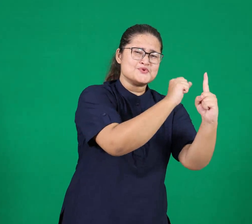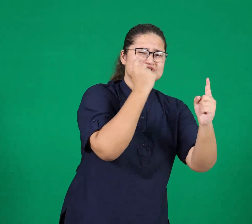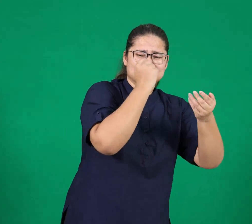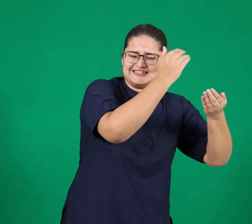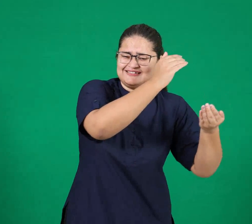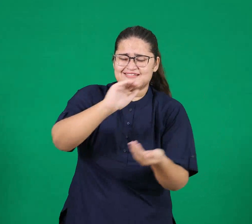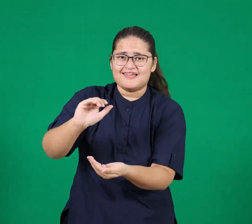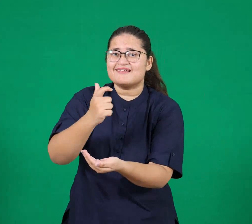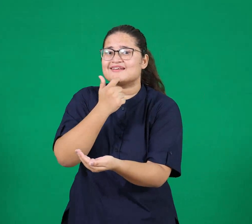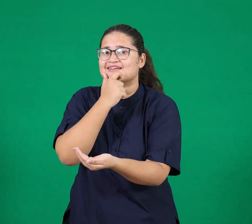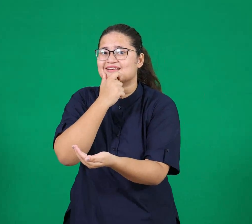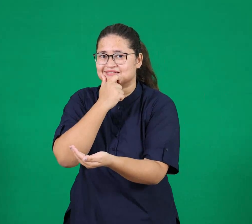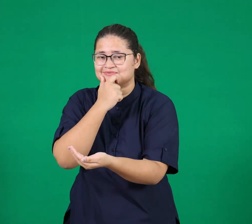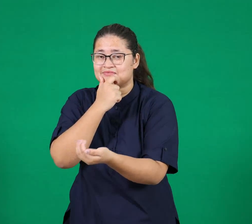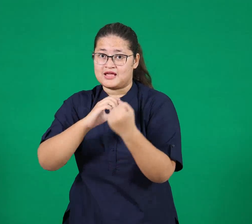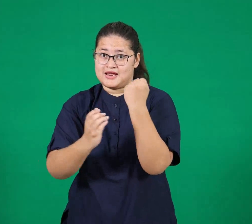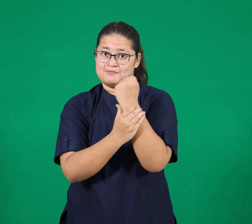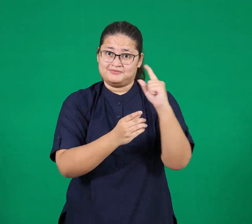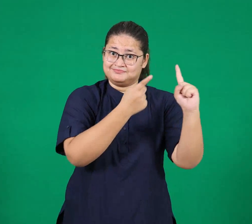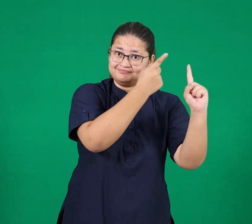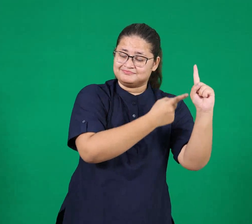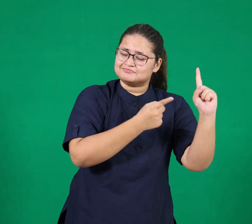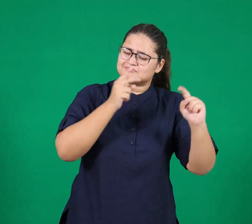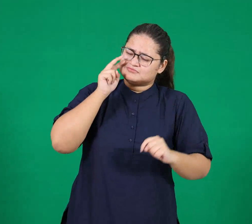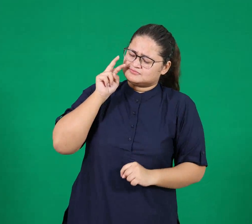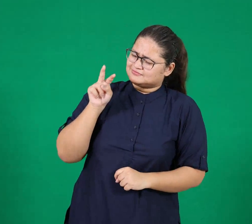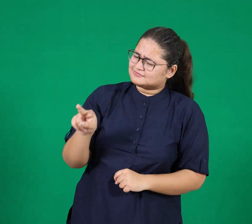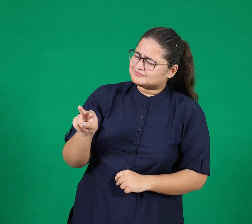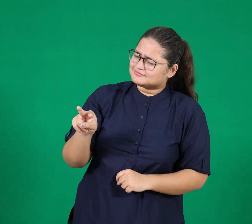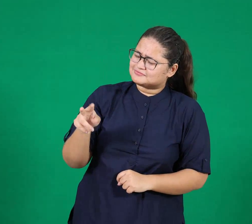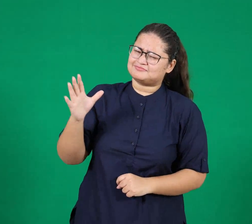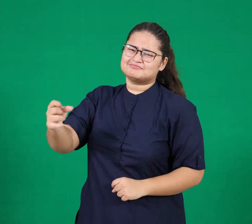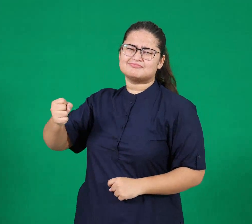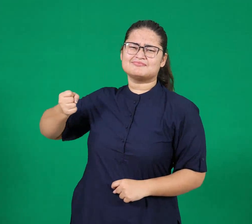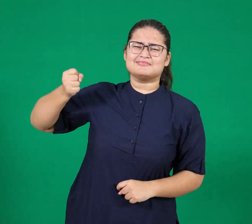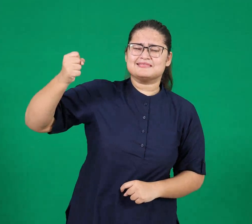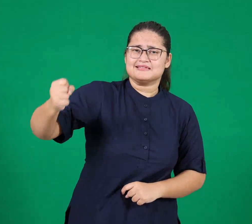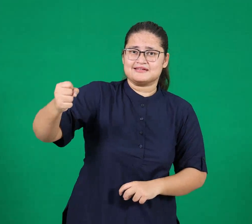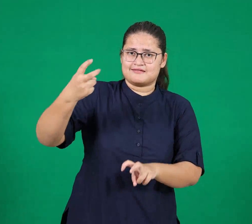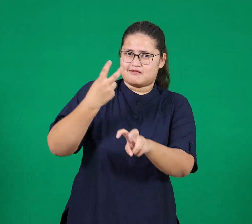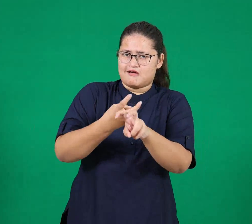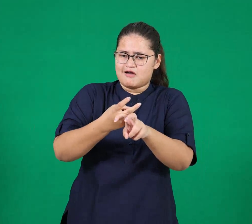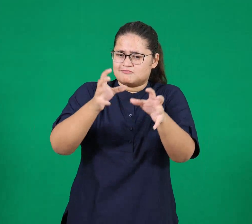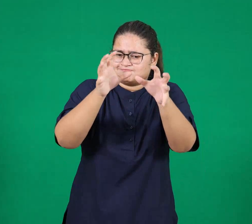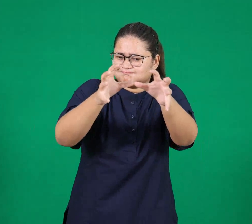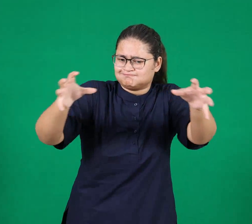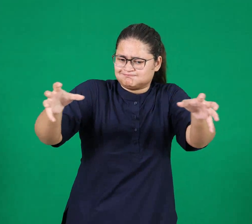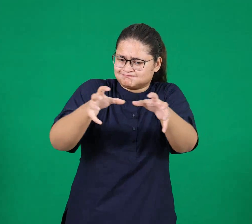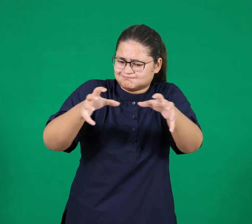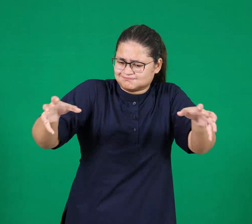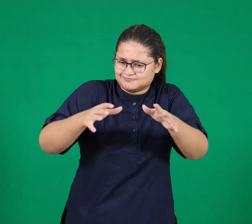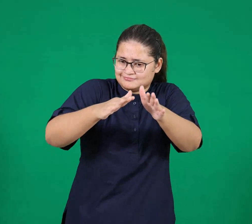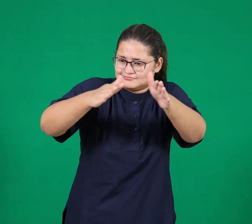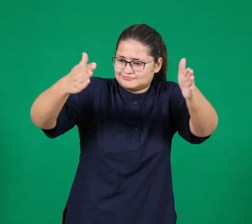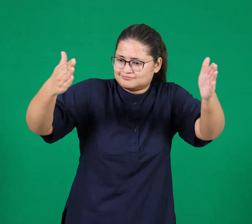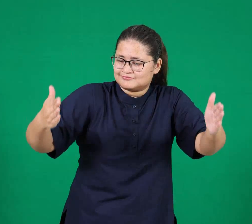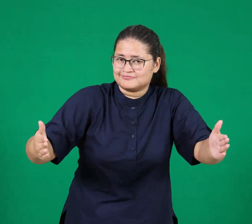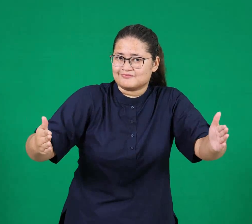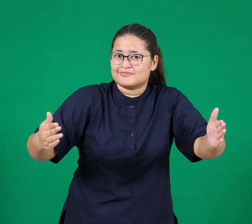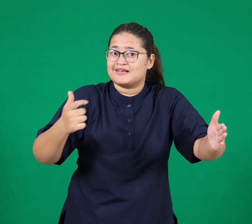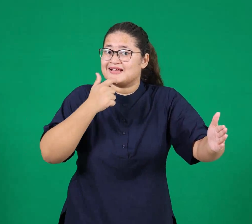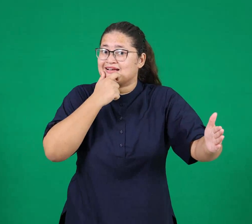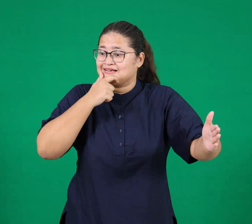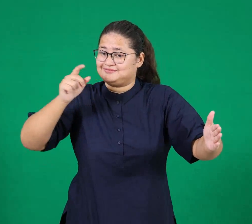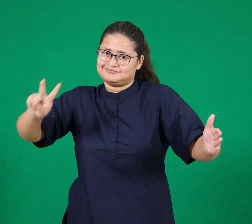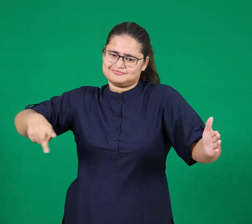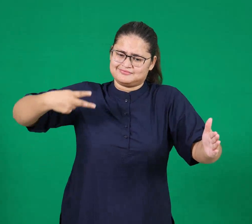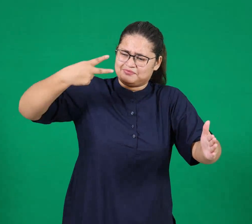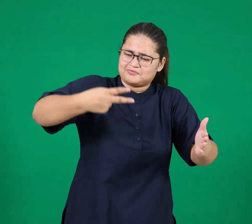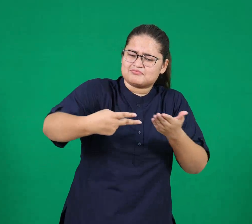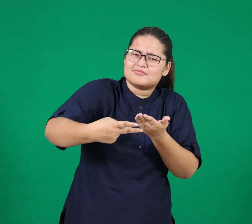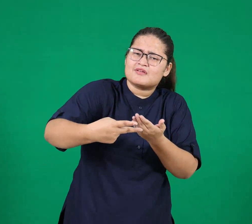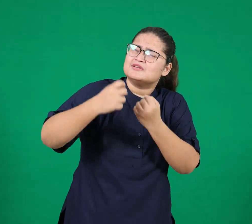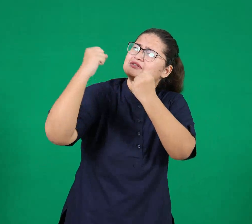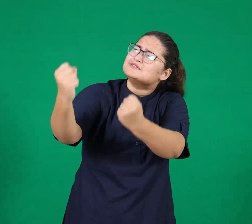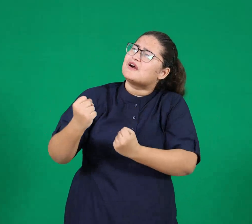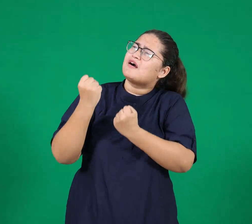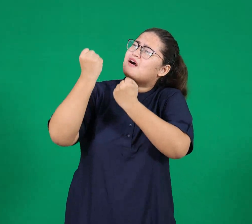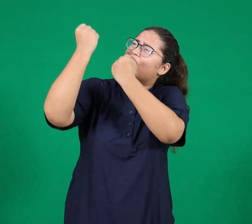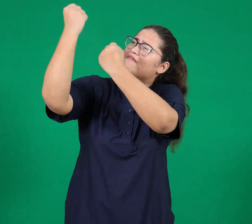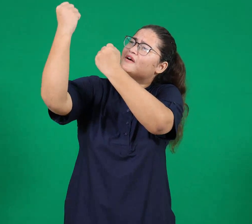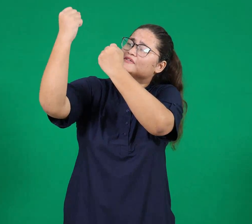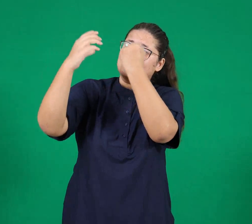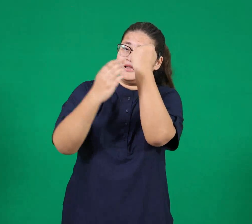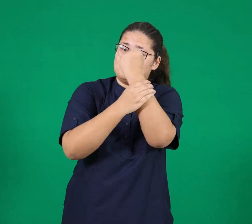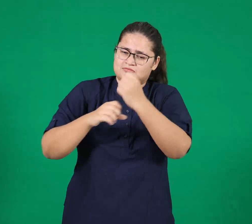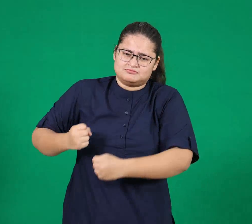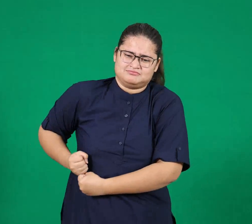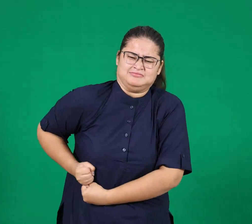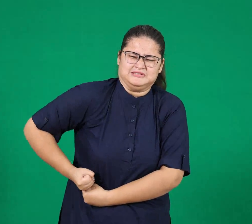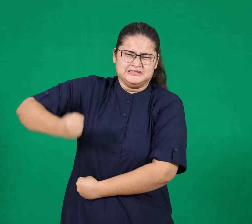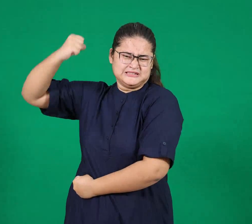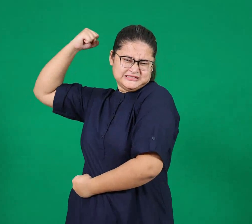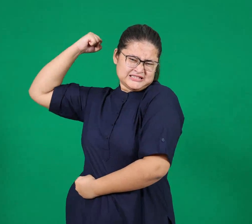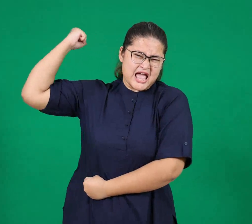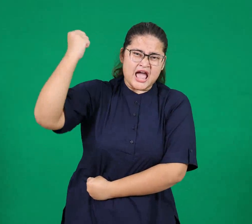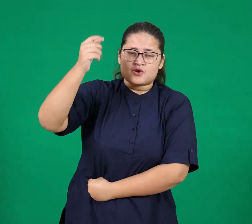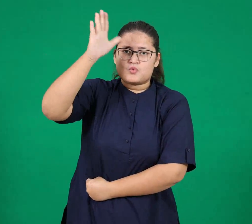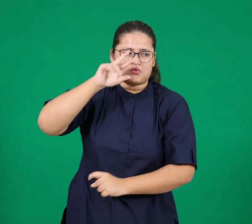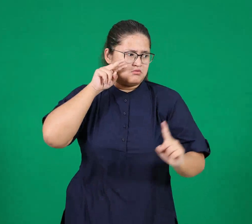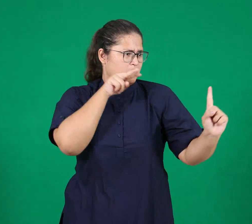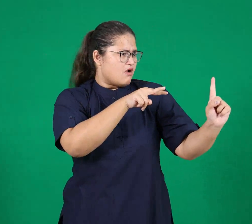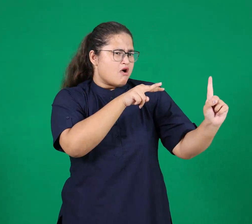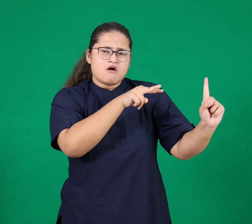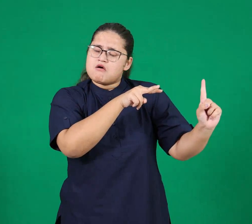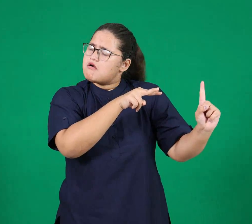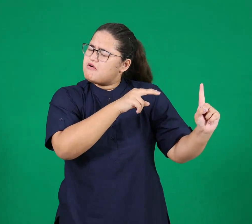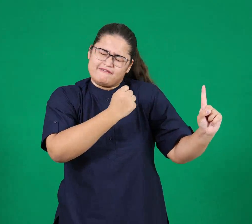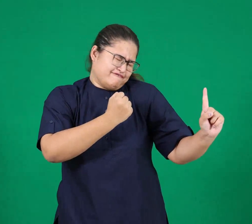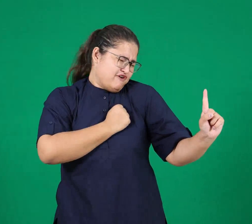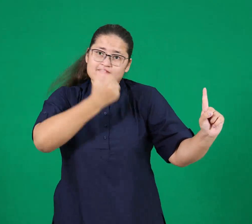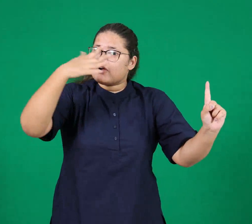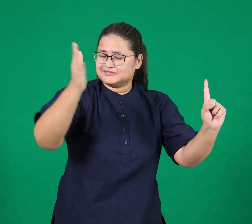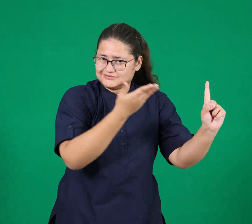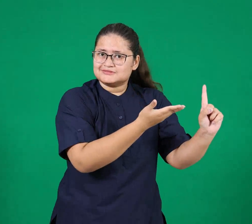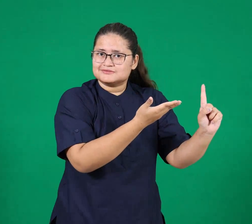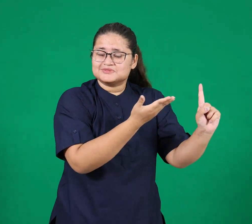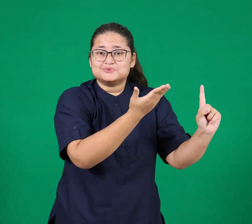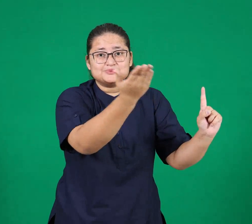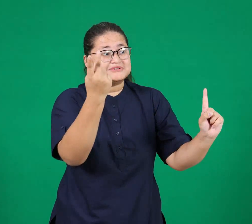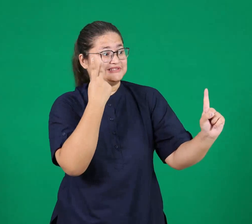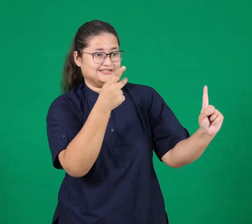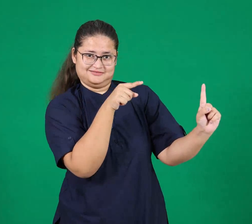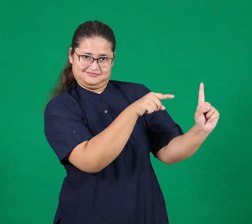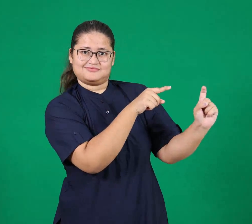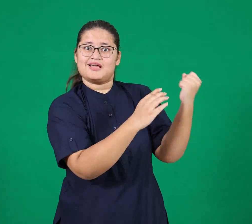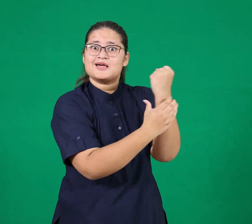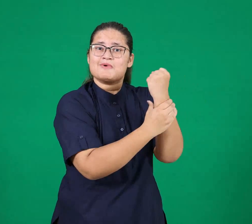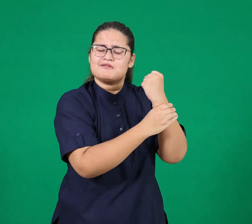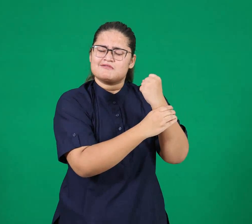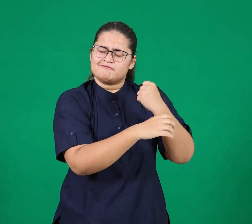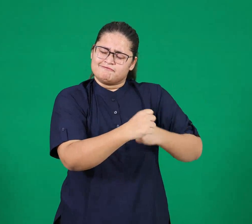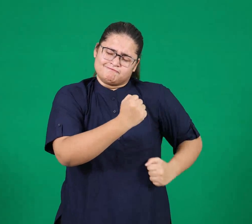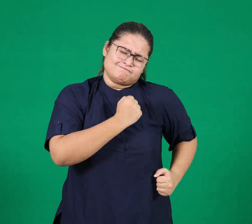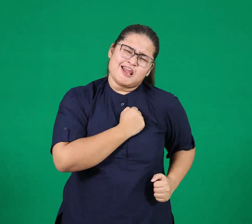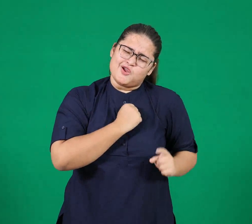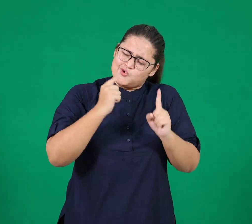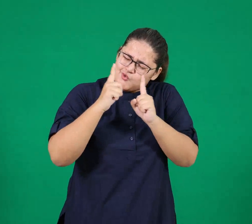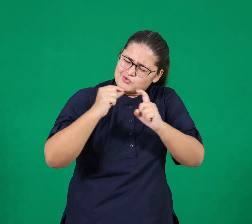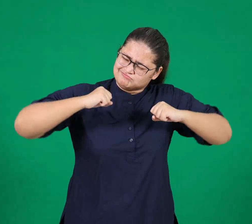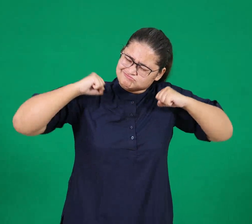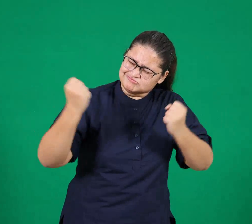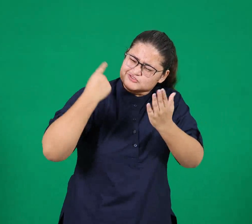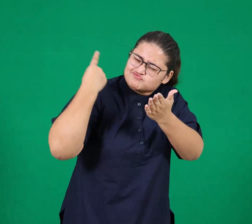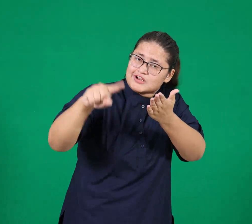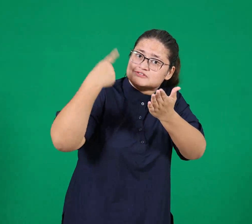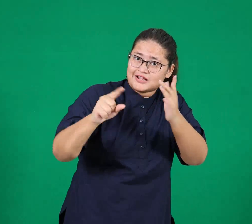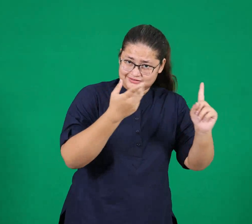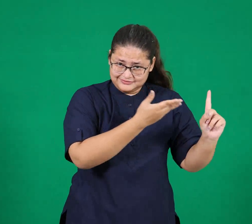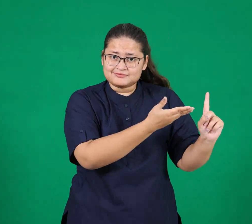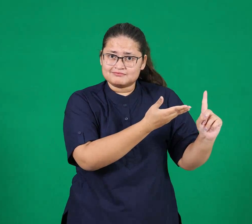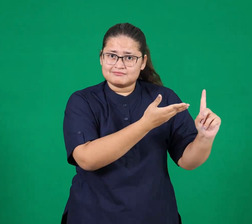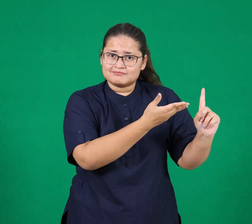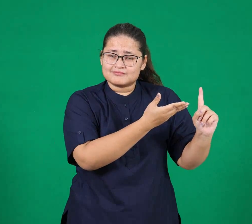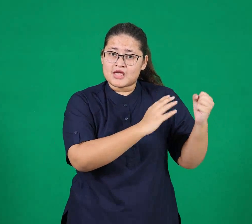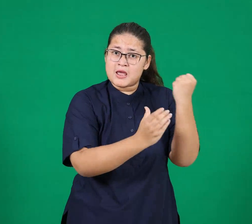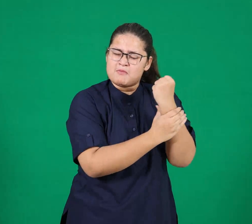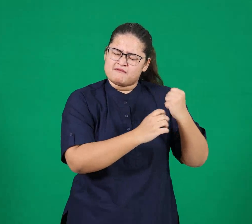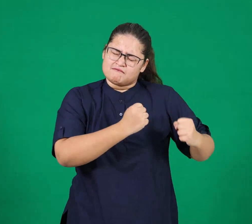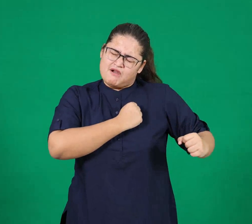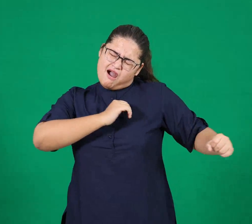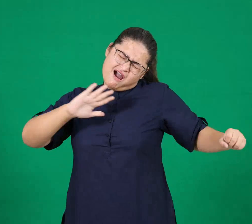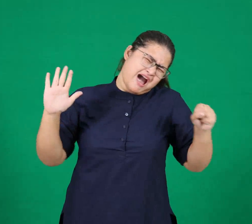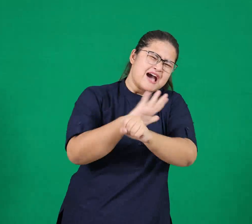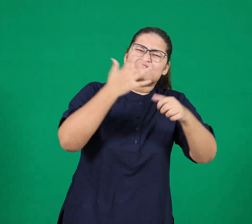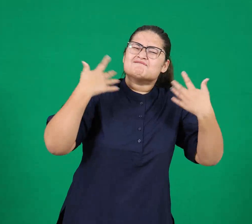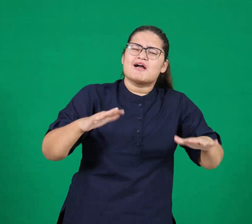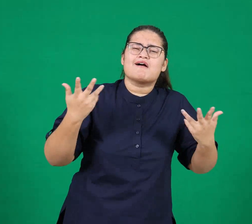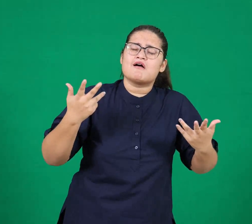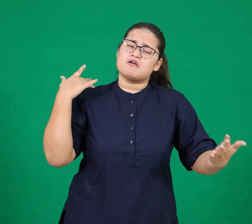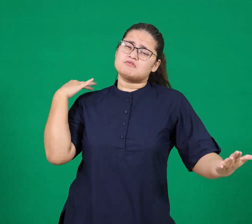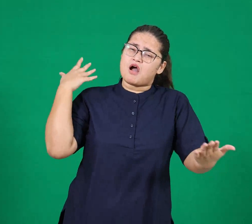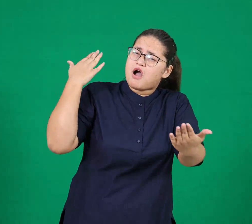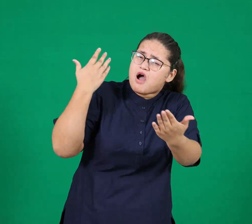You see that his faith was working with his actions, and his faith was perfected by what he did.